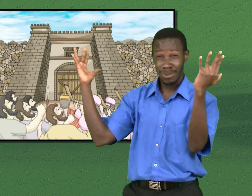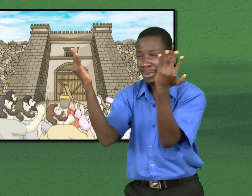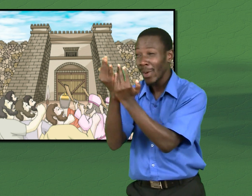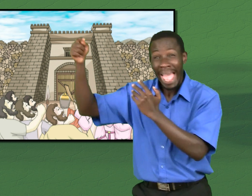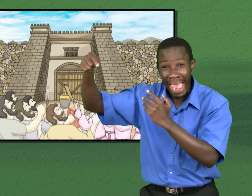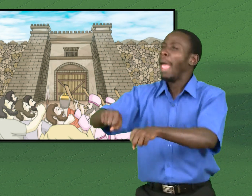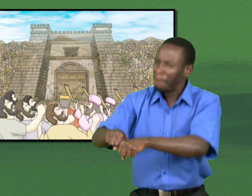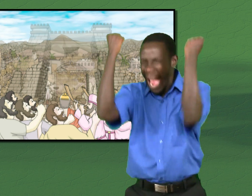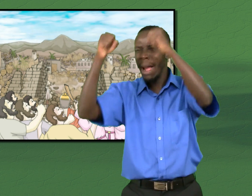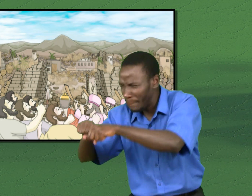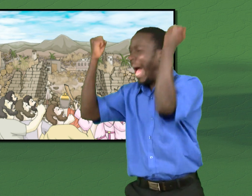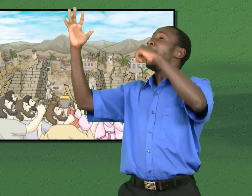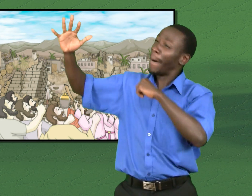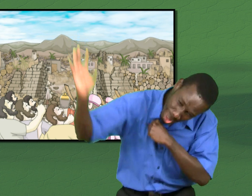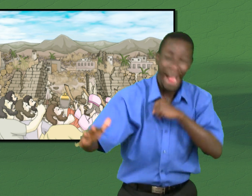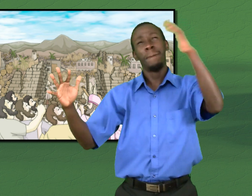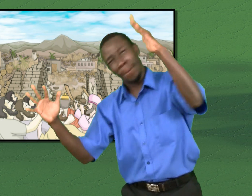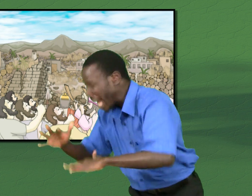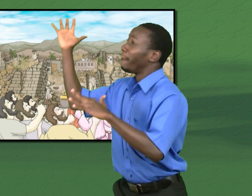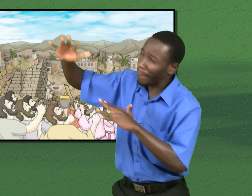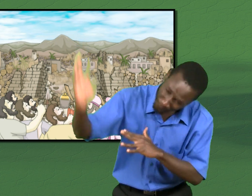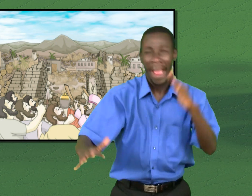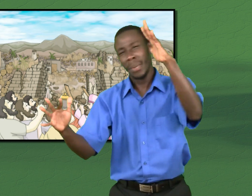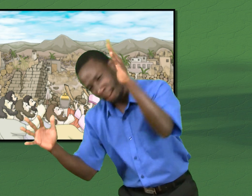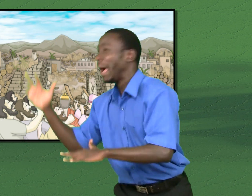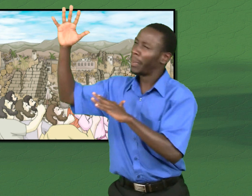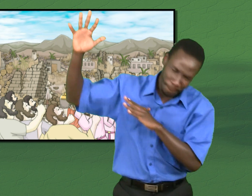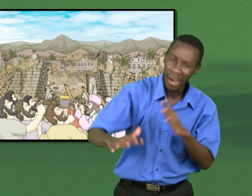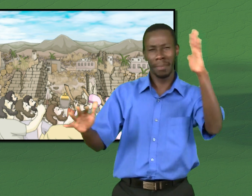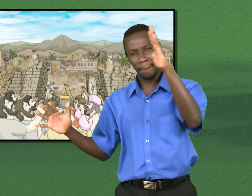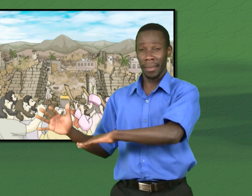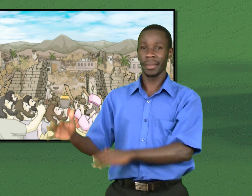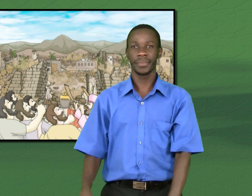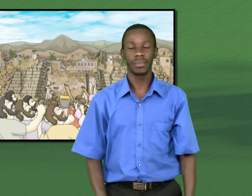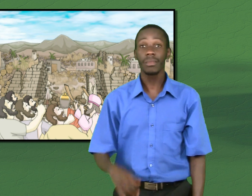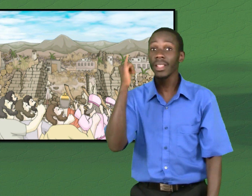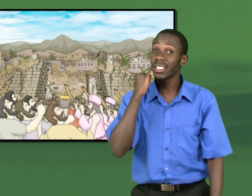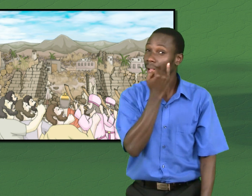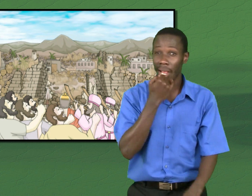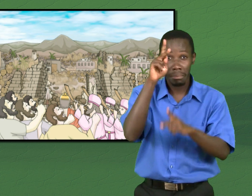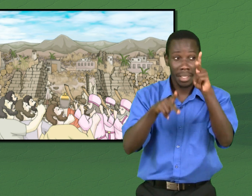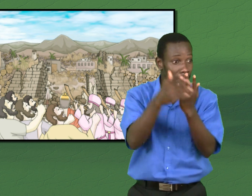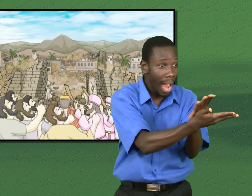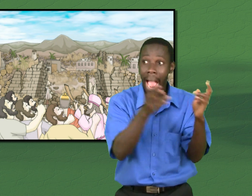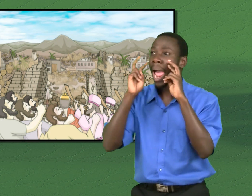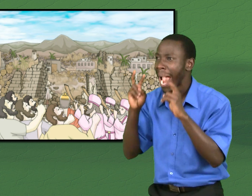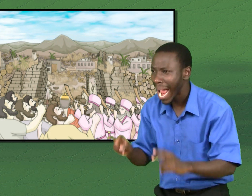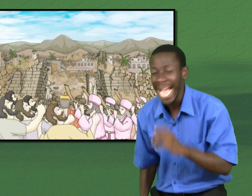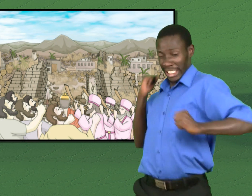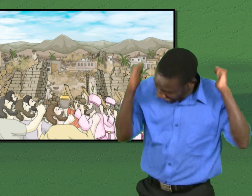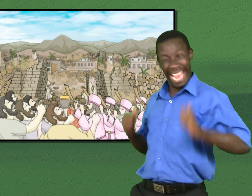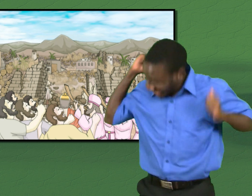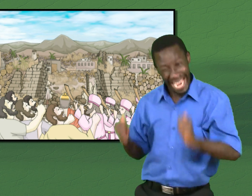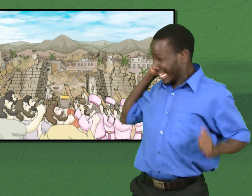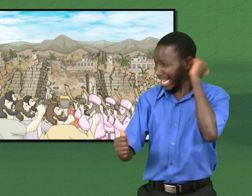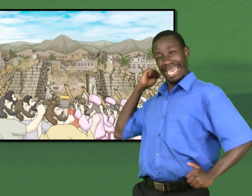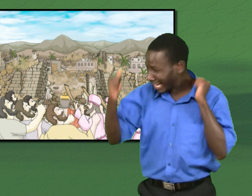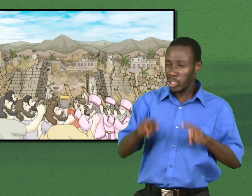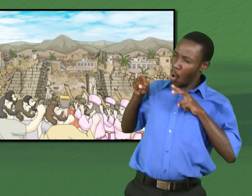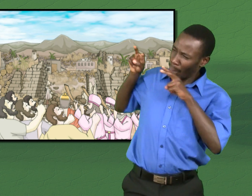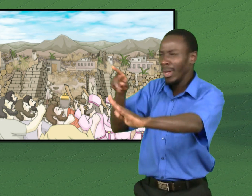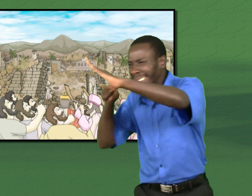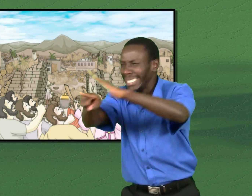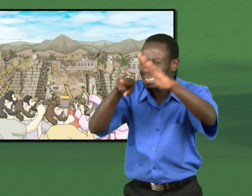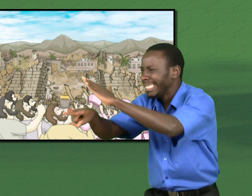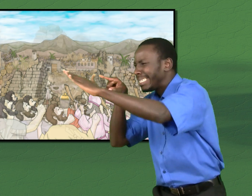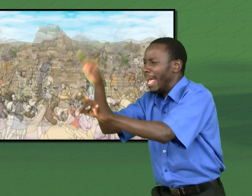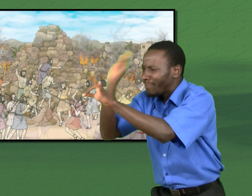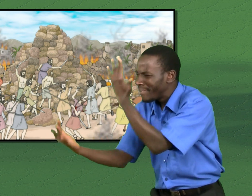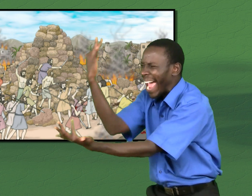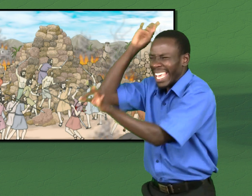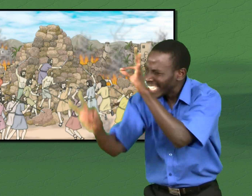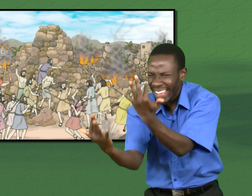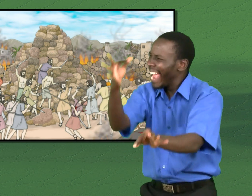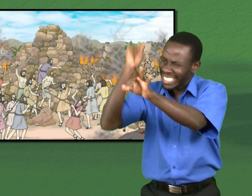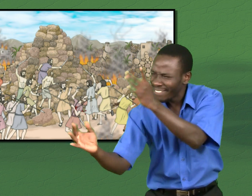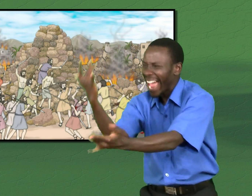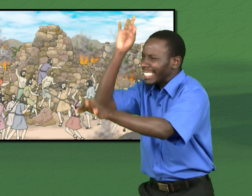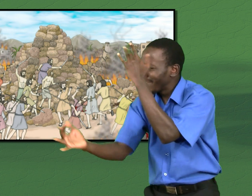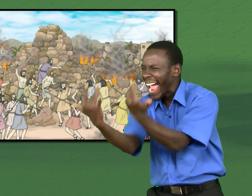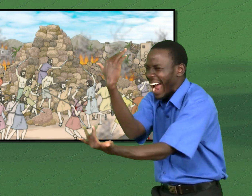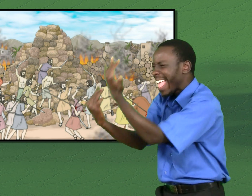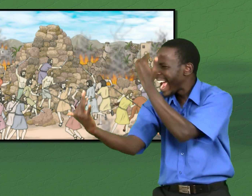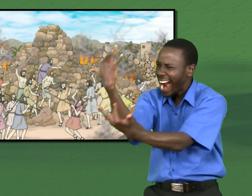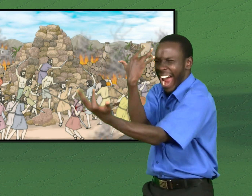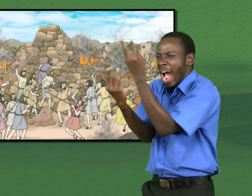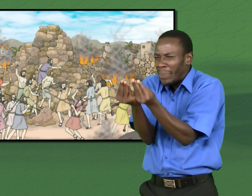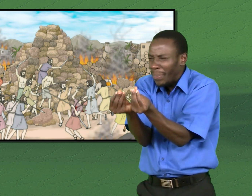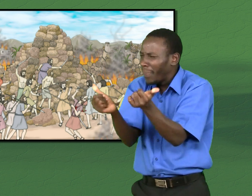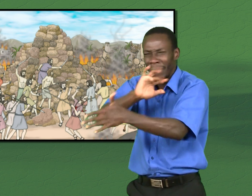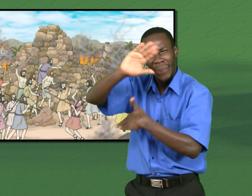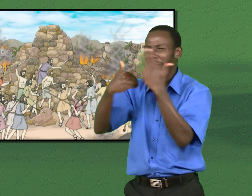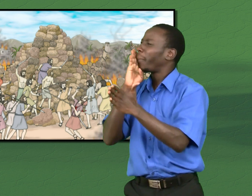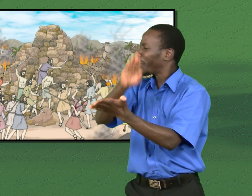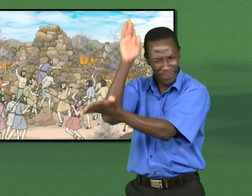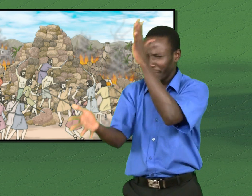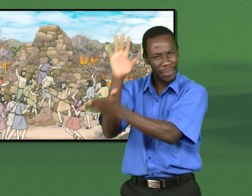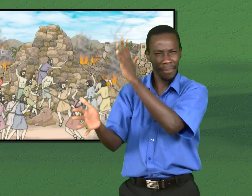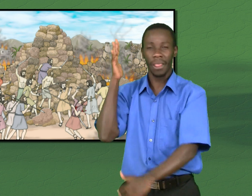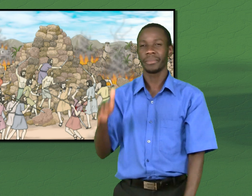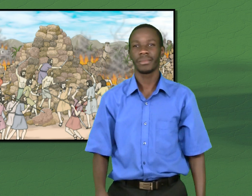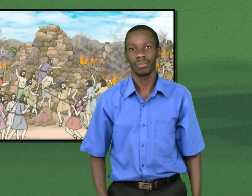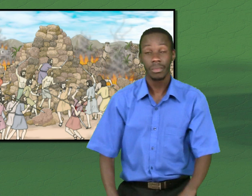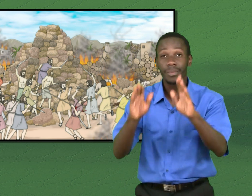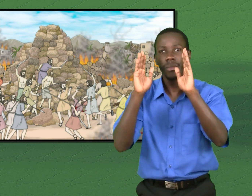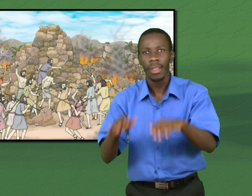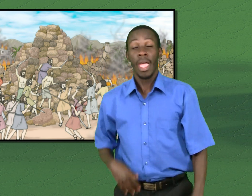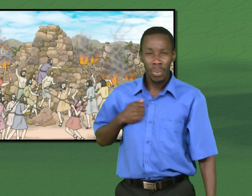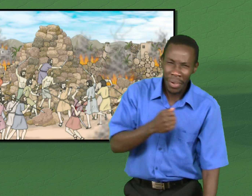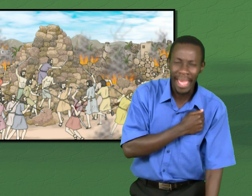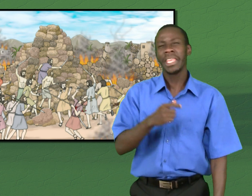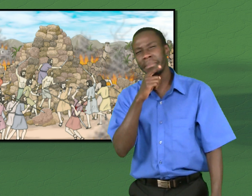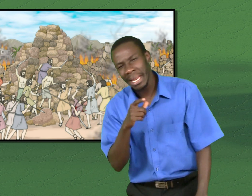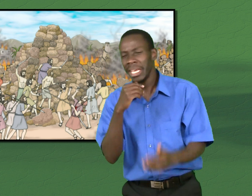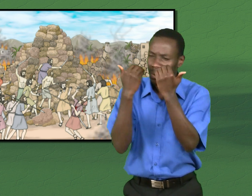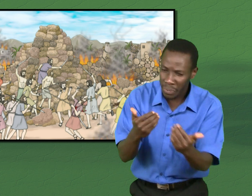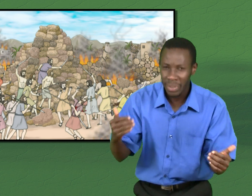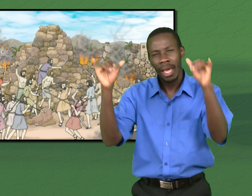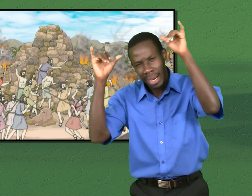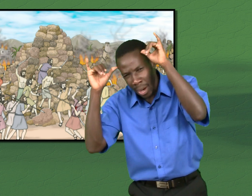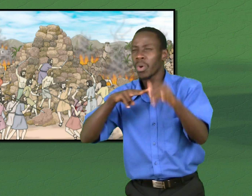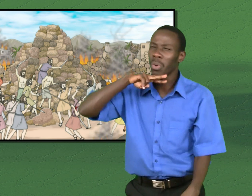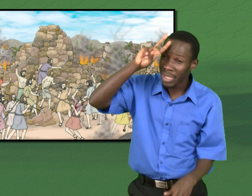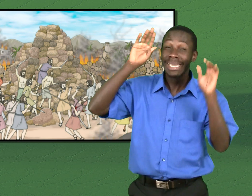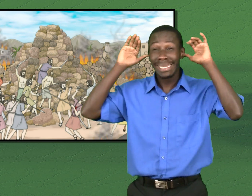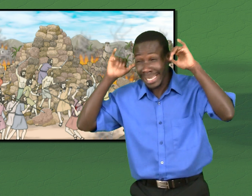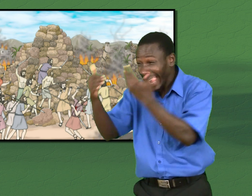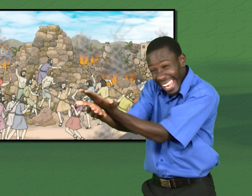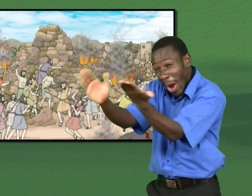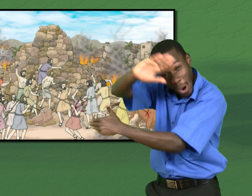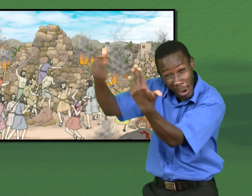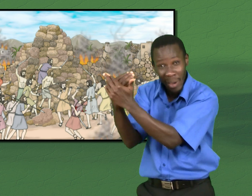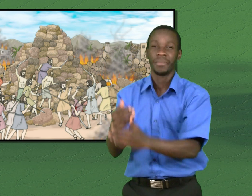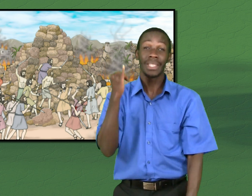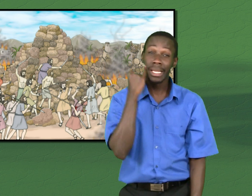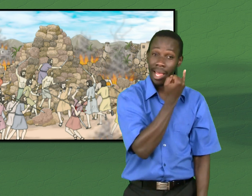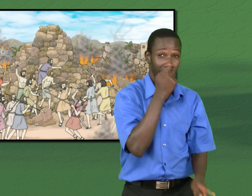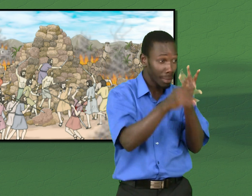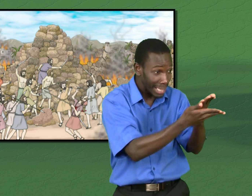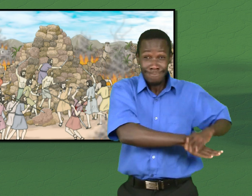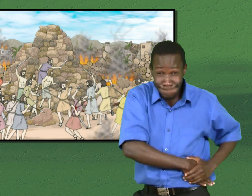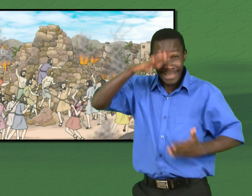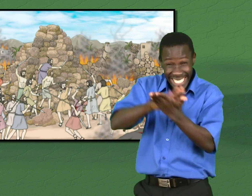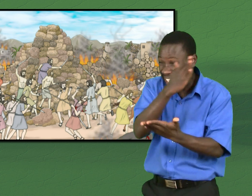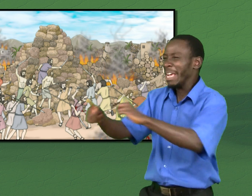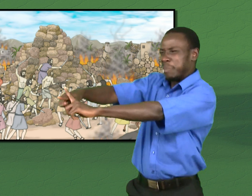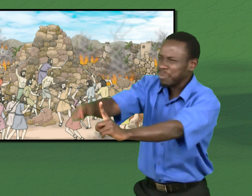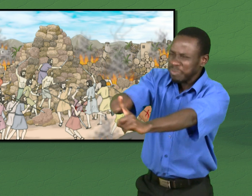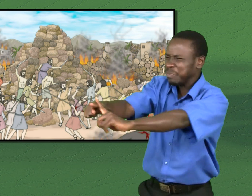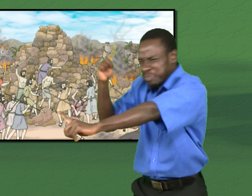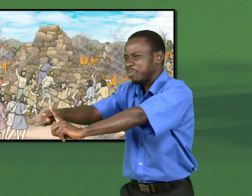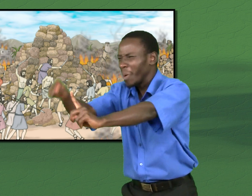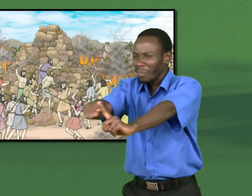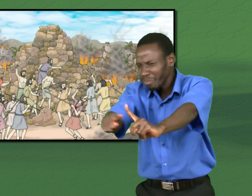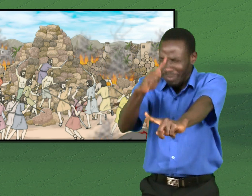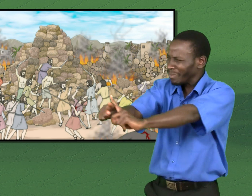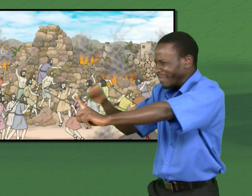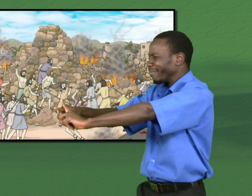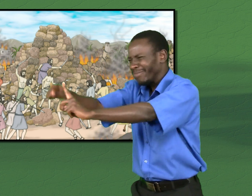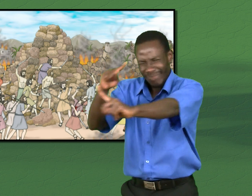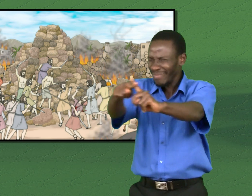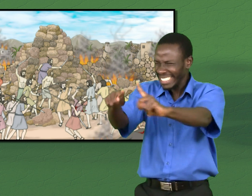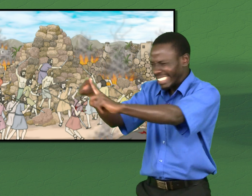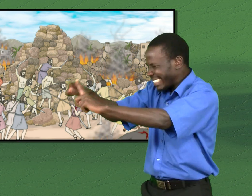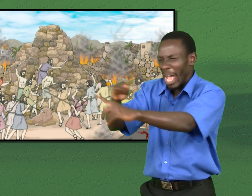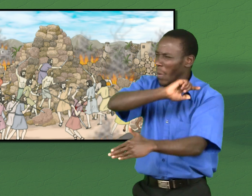When they heard the blast of the horn, the people gave a great shout, and the wall collapsed. Then all the people charged straight into the city and captured it. At the edge of the sword they devoted to destruction everything in the city—man and woman, young and old, oxen, sheep, and donkeys.